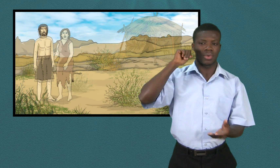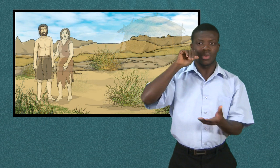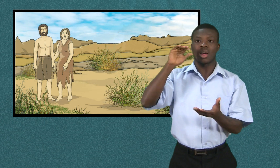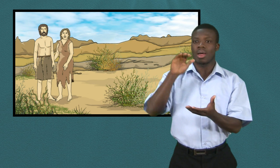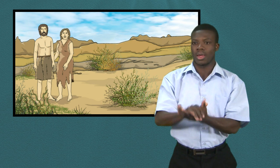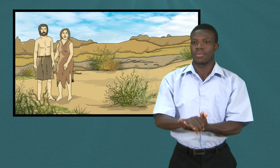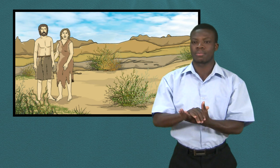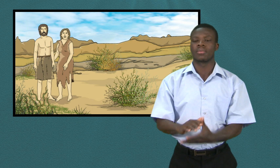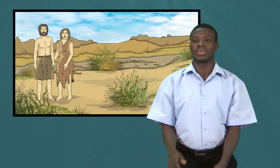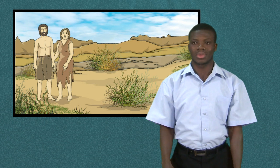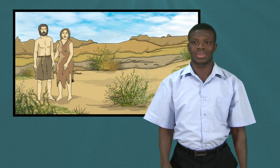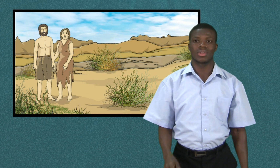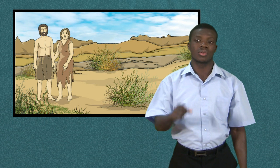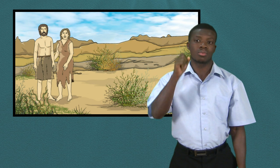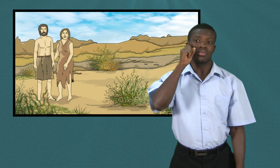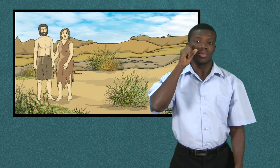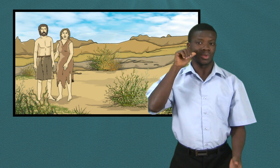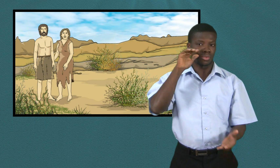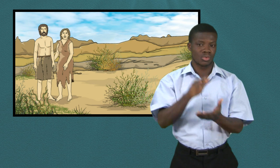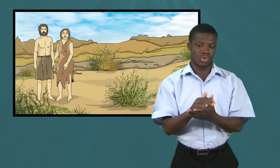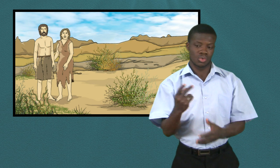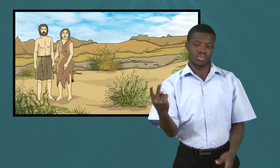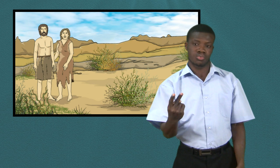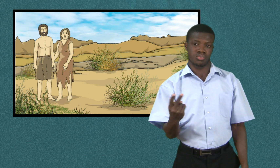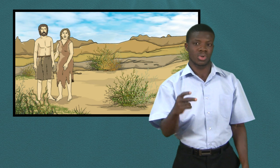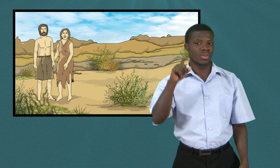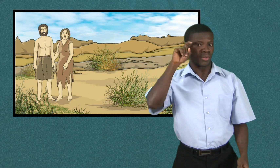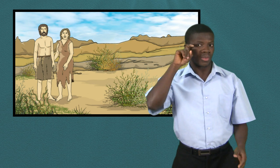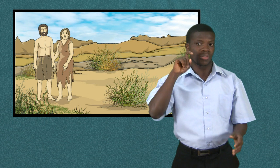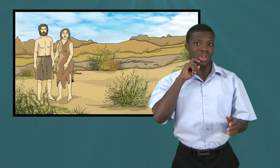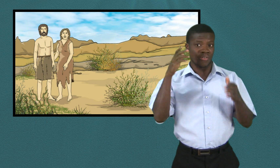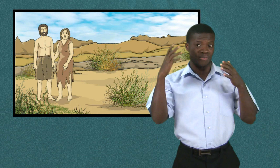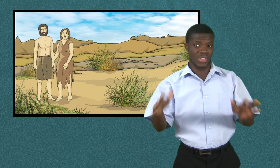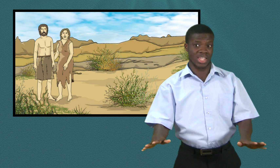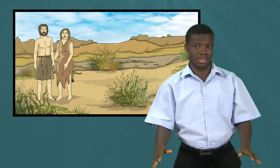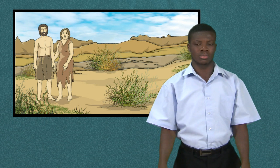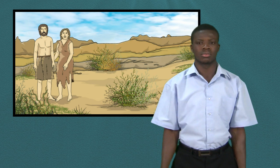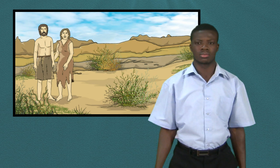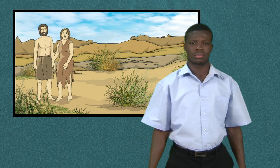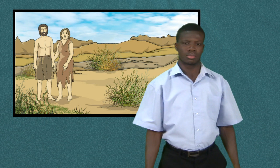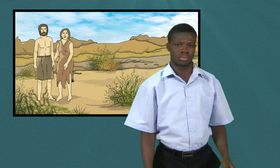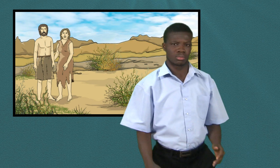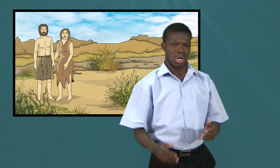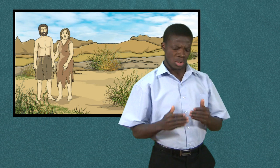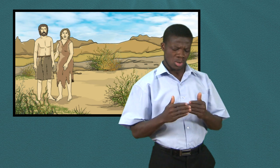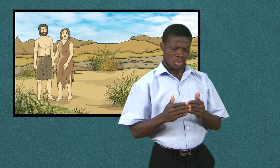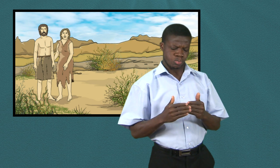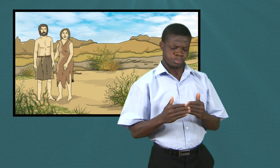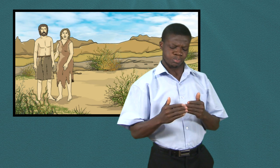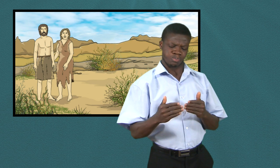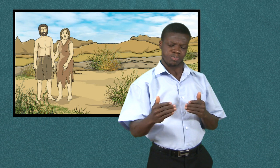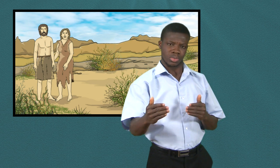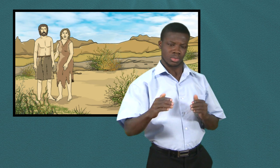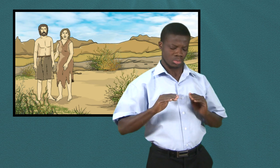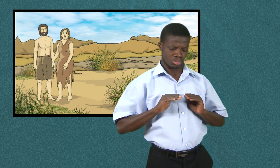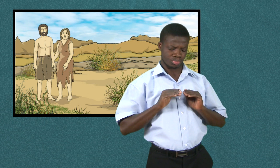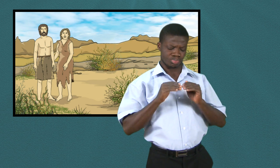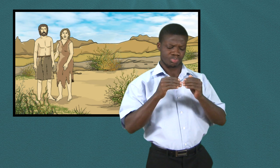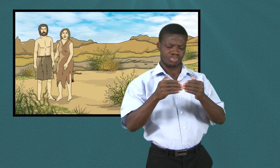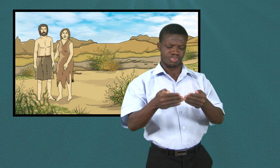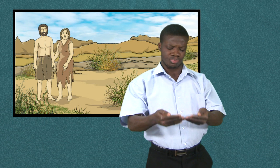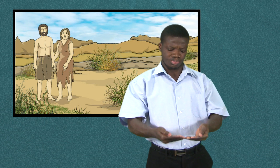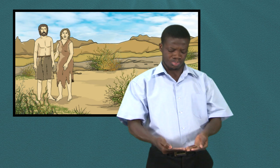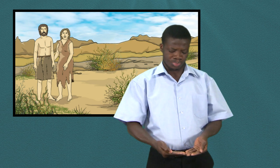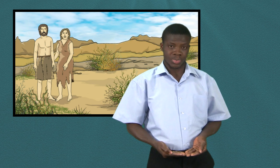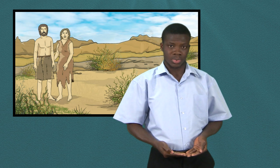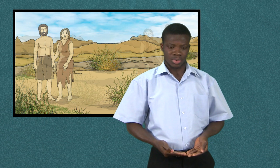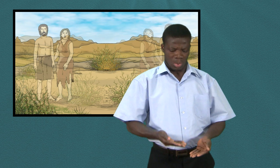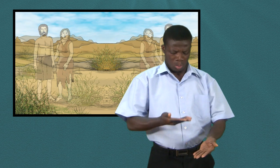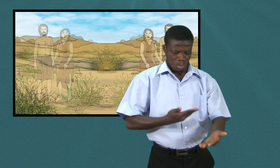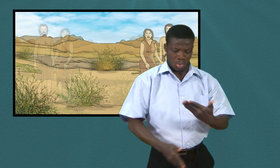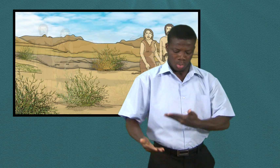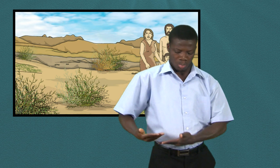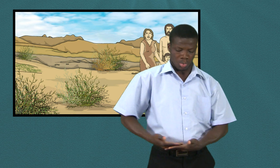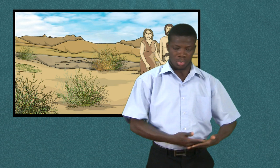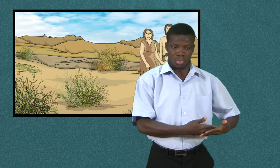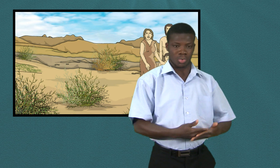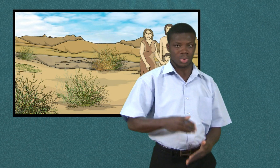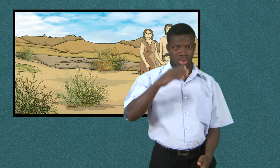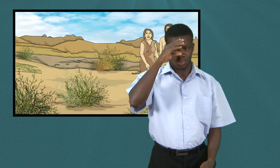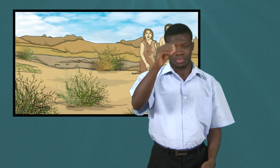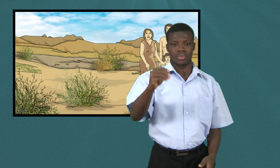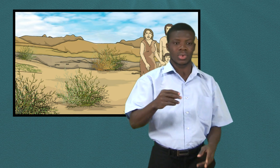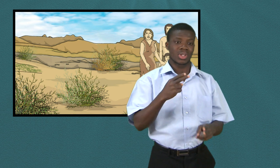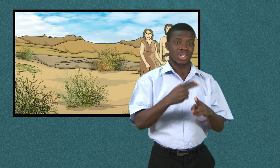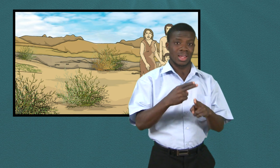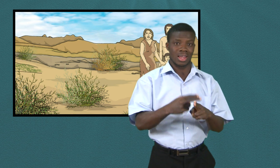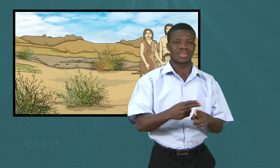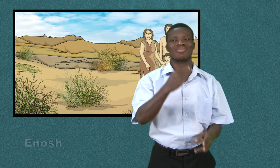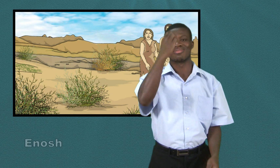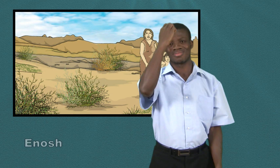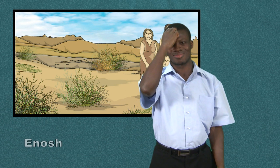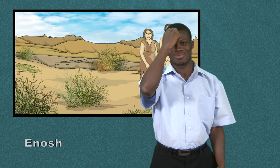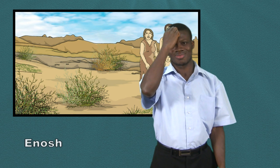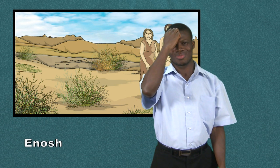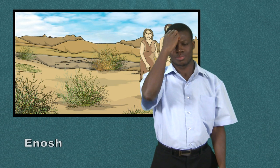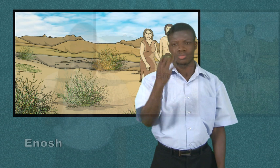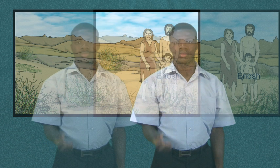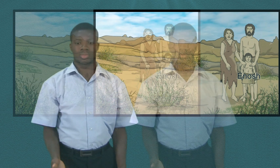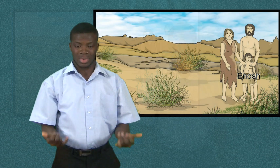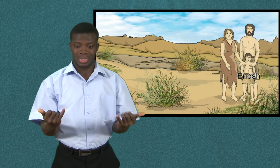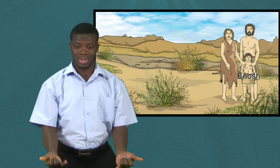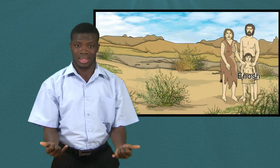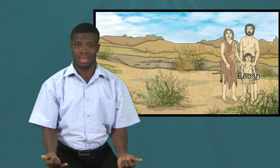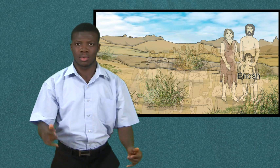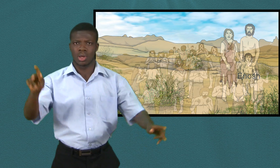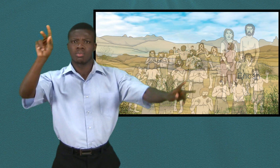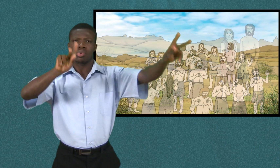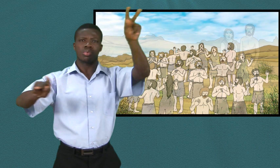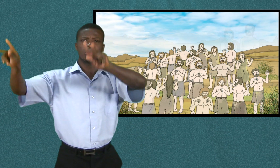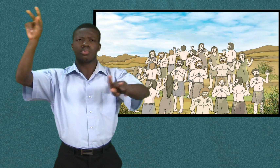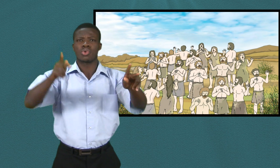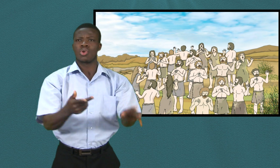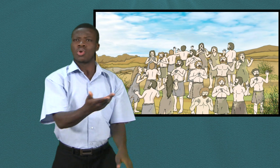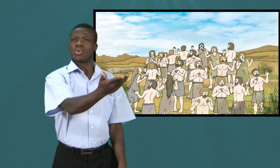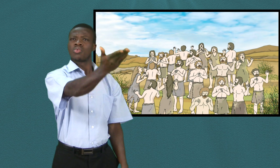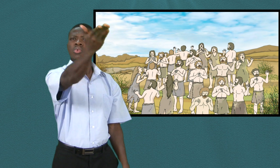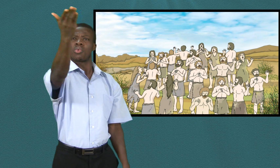And to Seth also a son was born, and he called him Enosh.